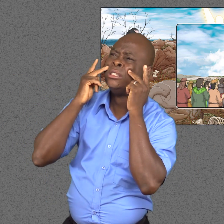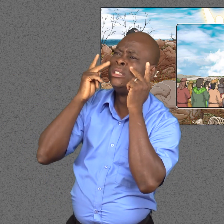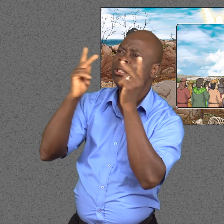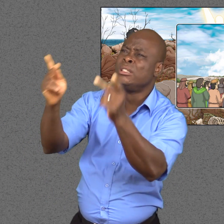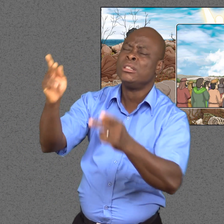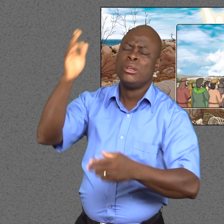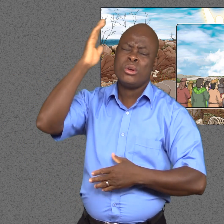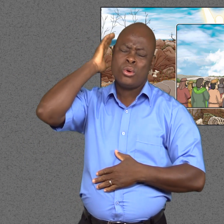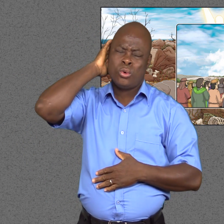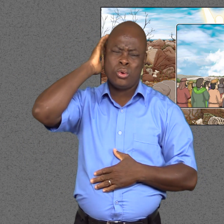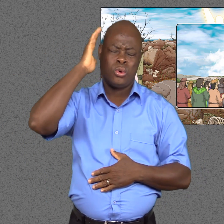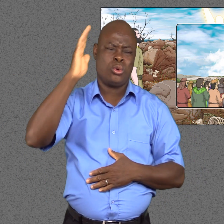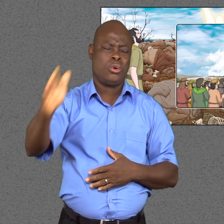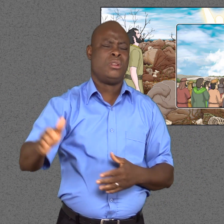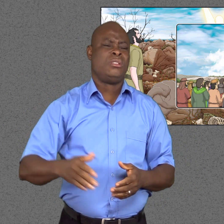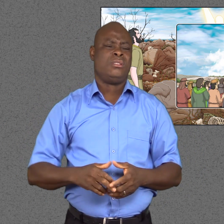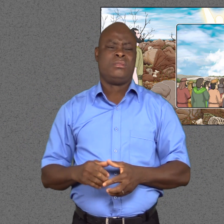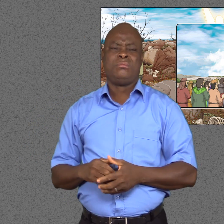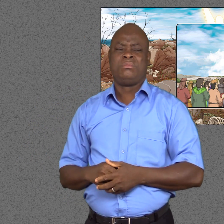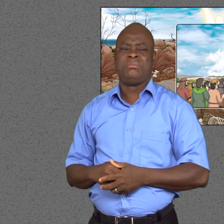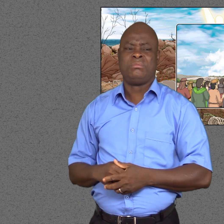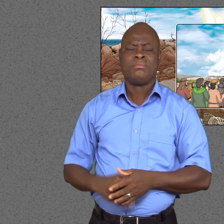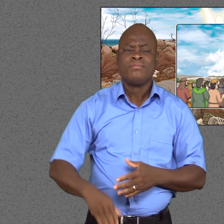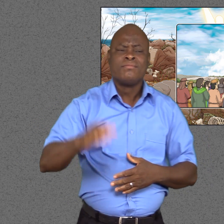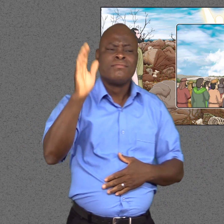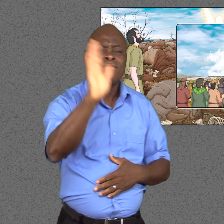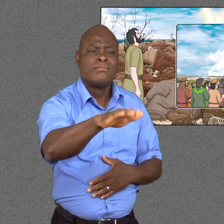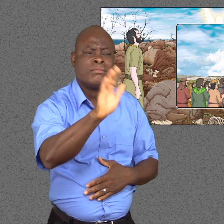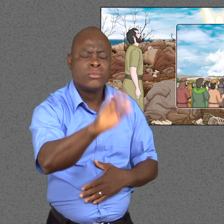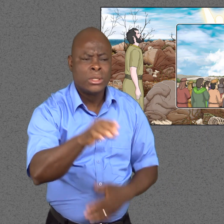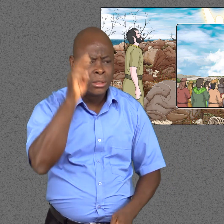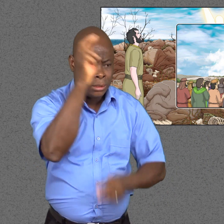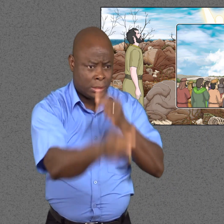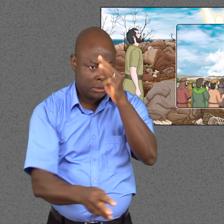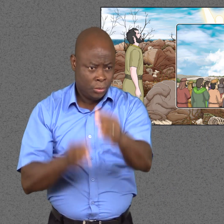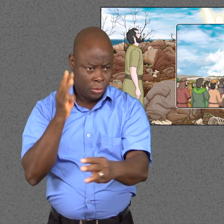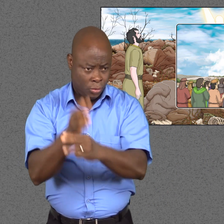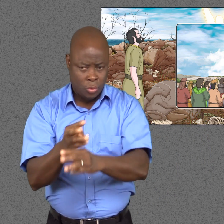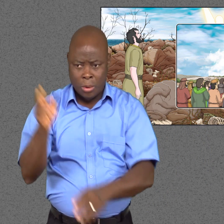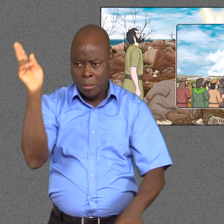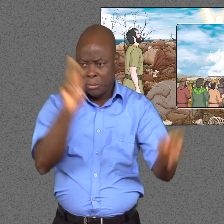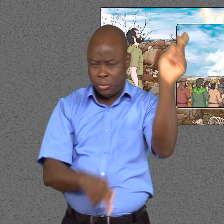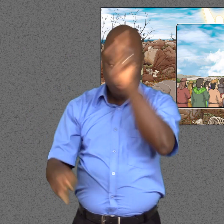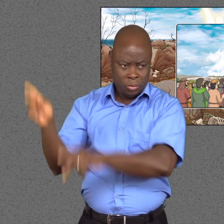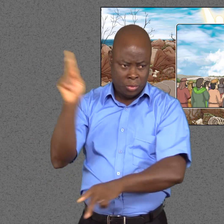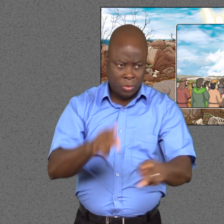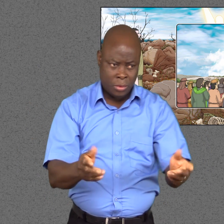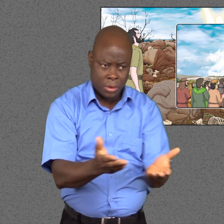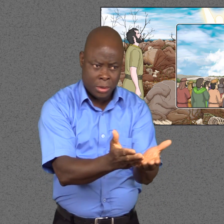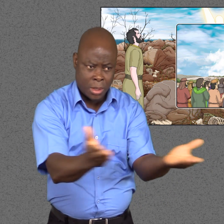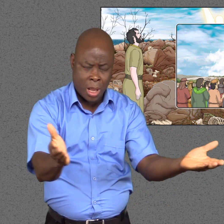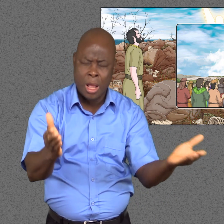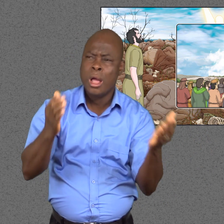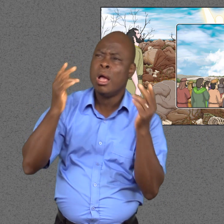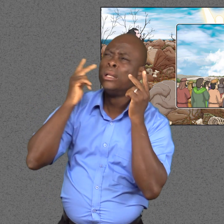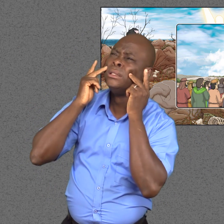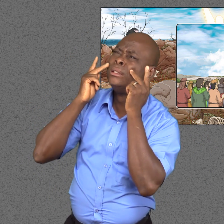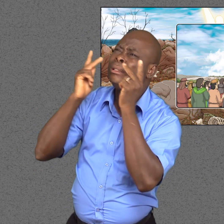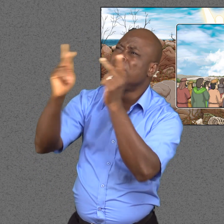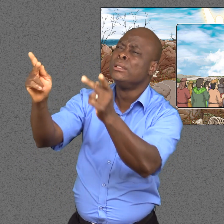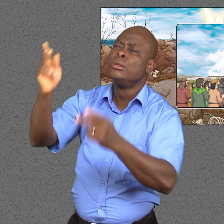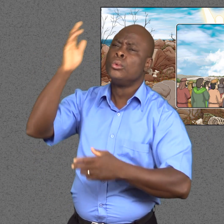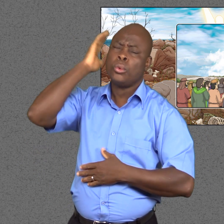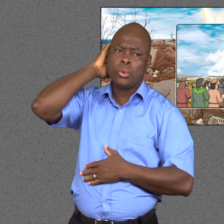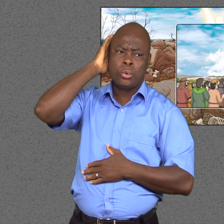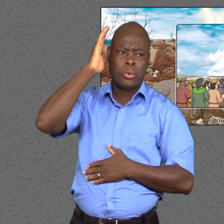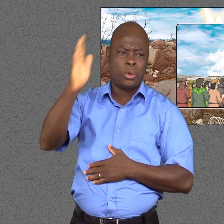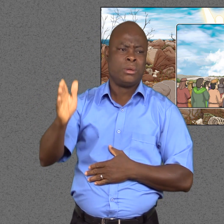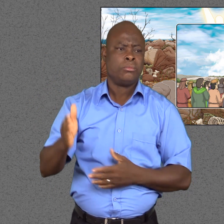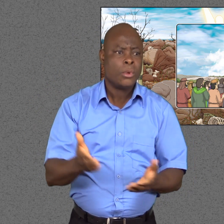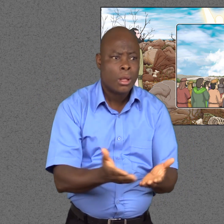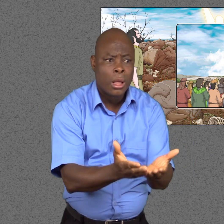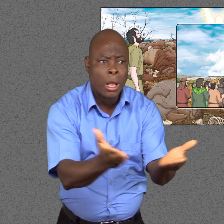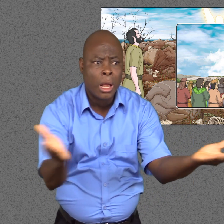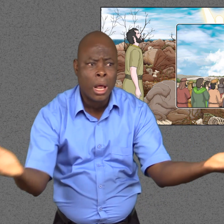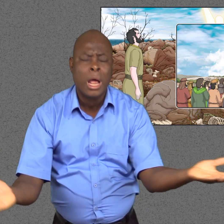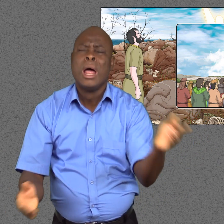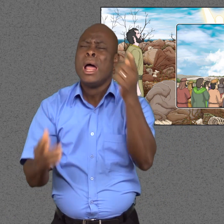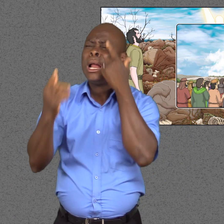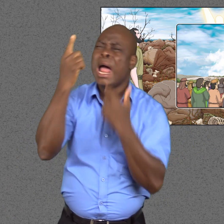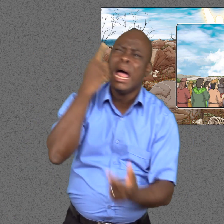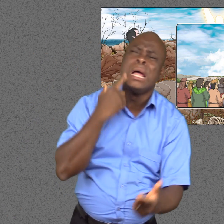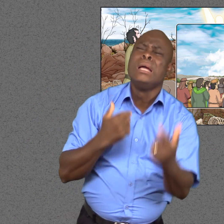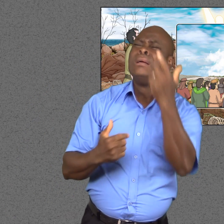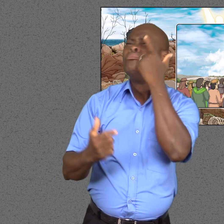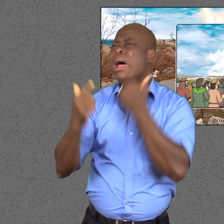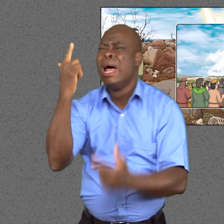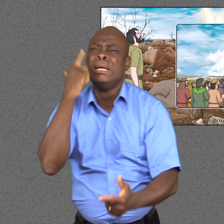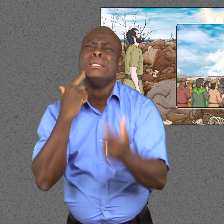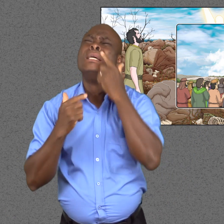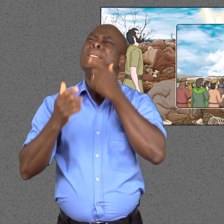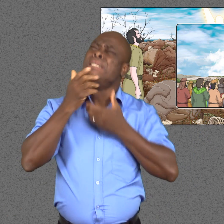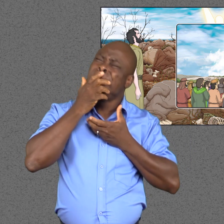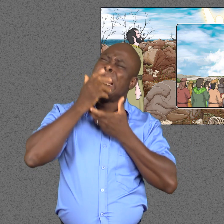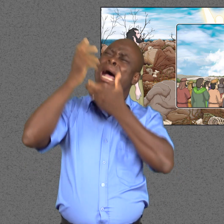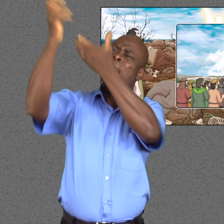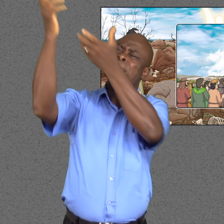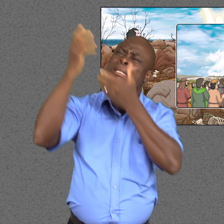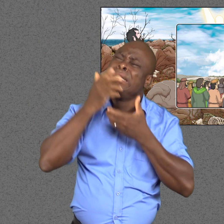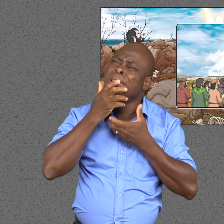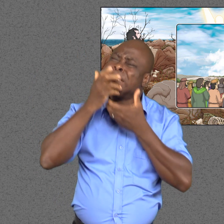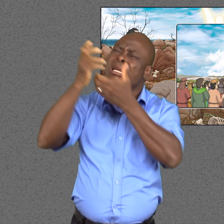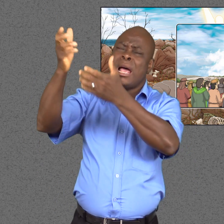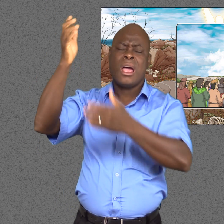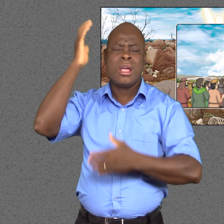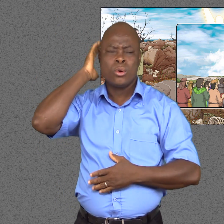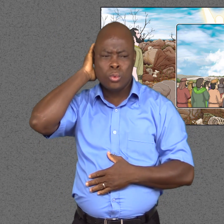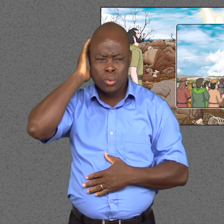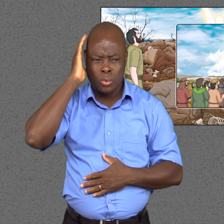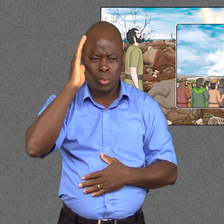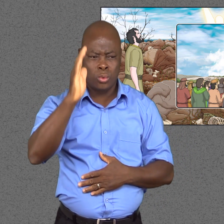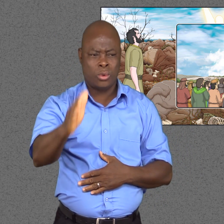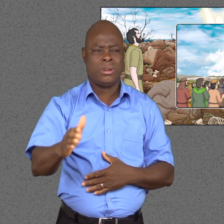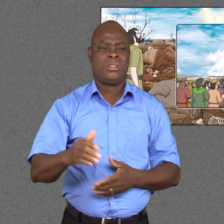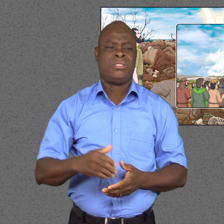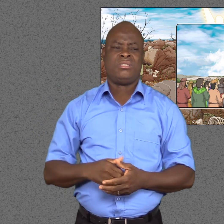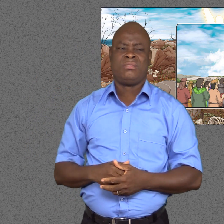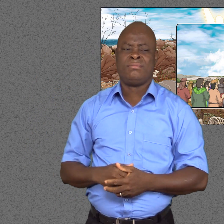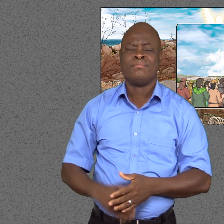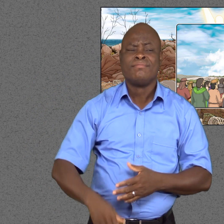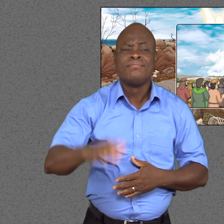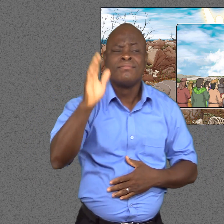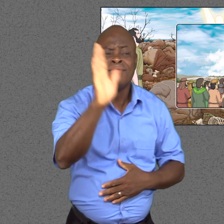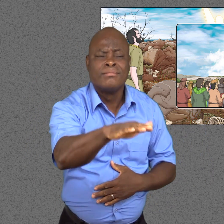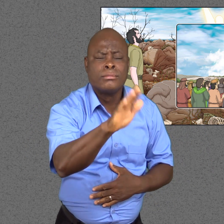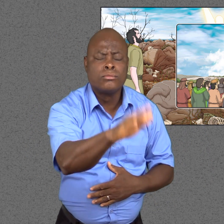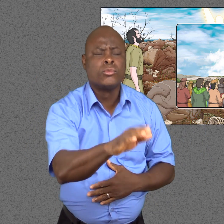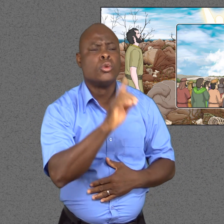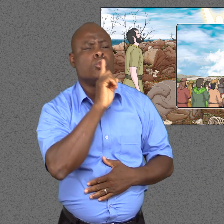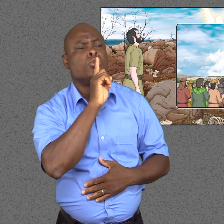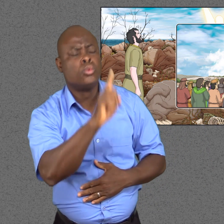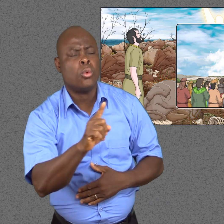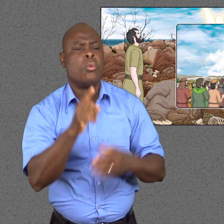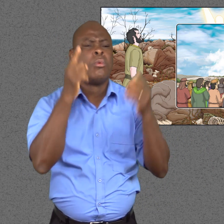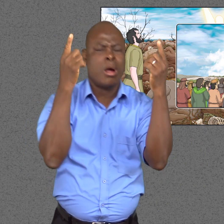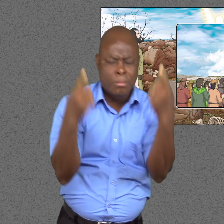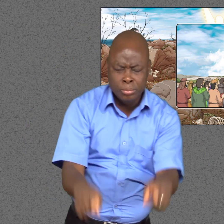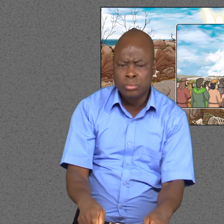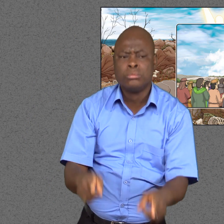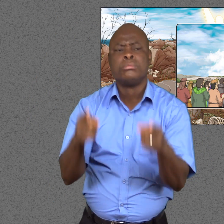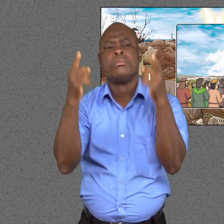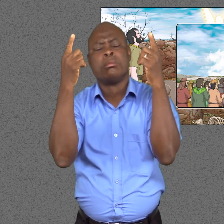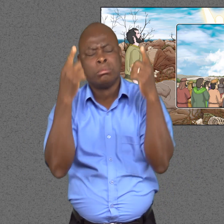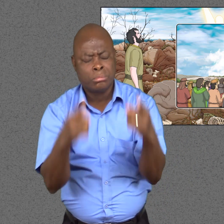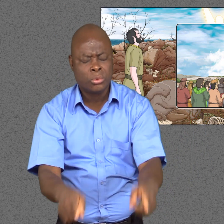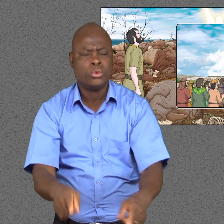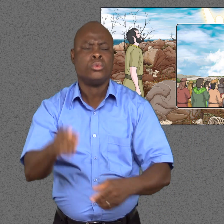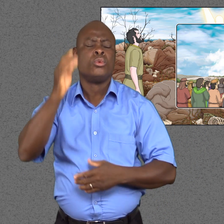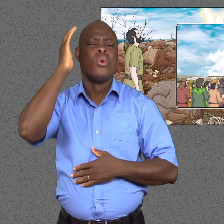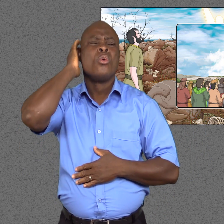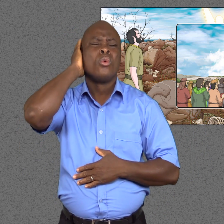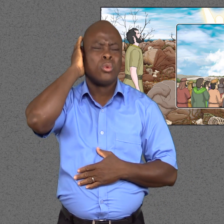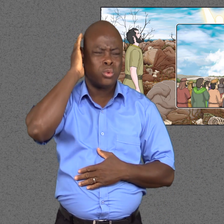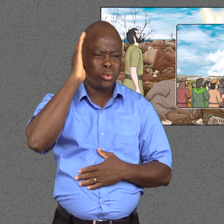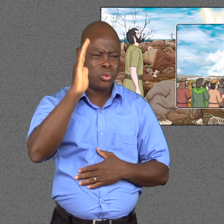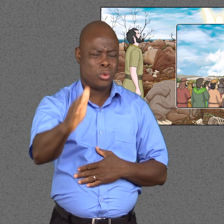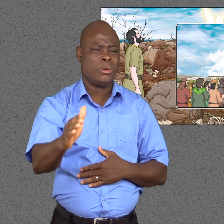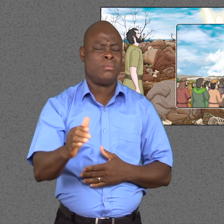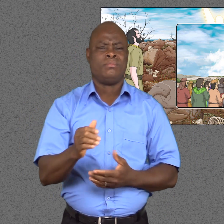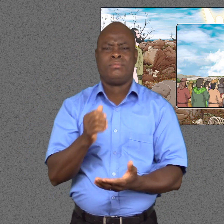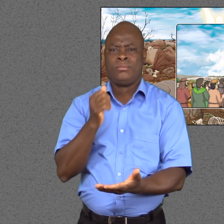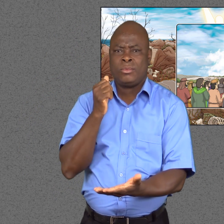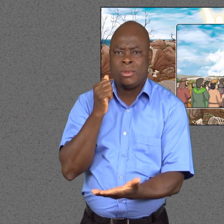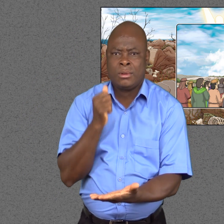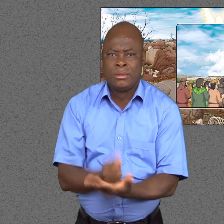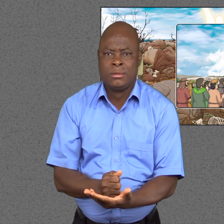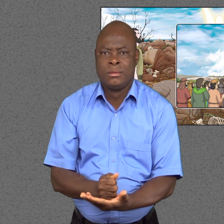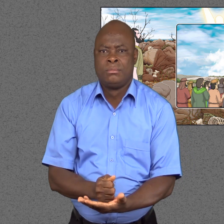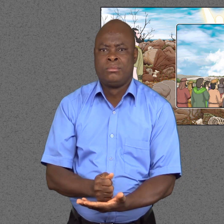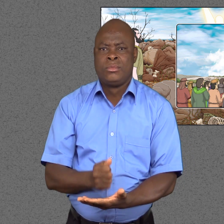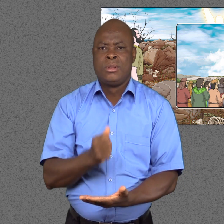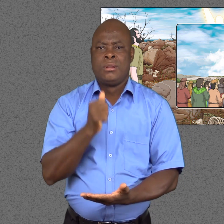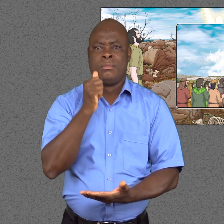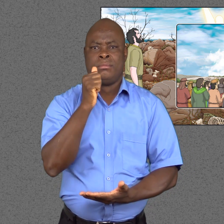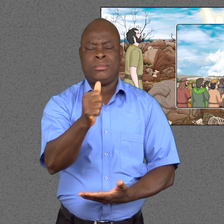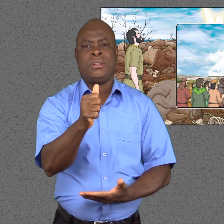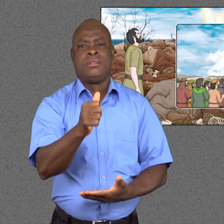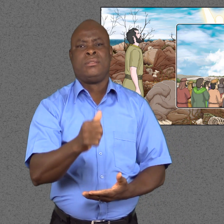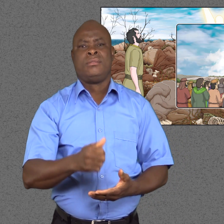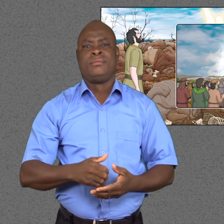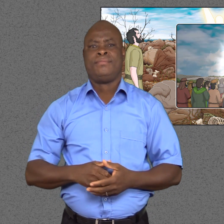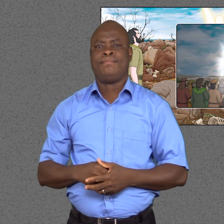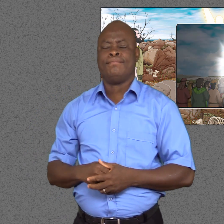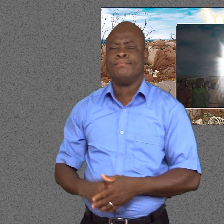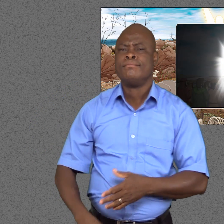And all the tribes of the earth will mourn because of Him.